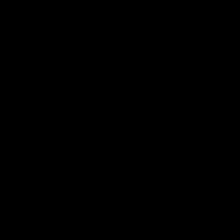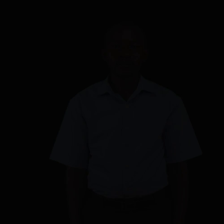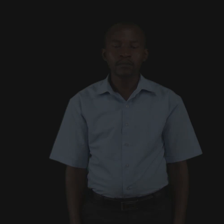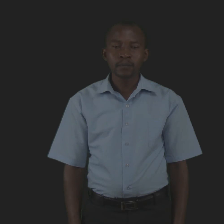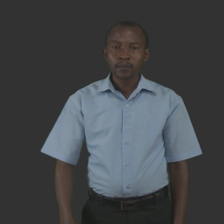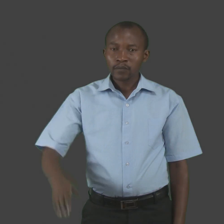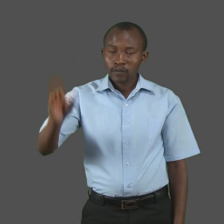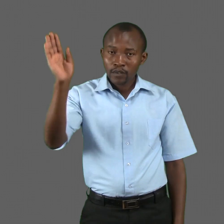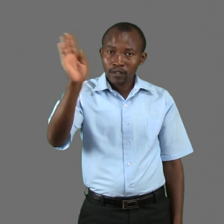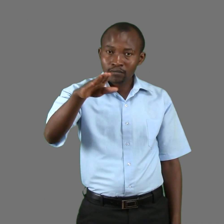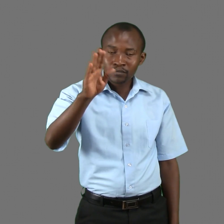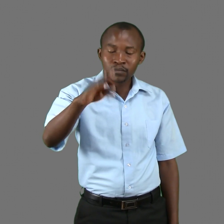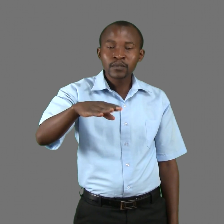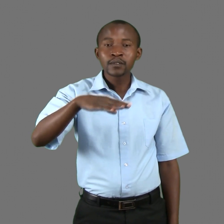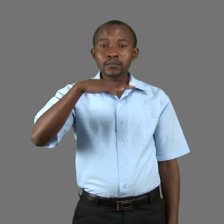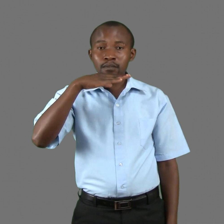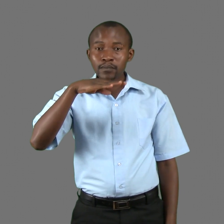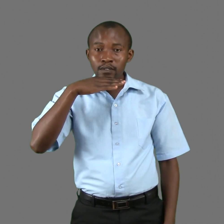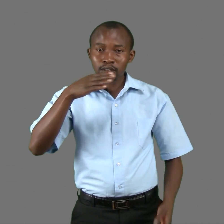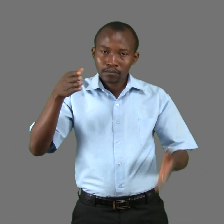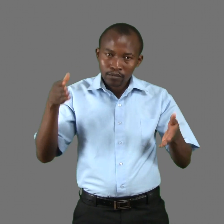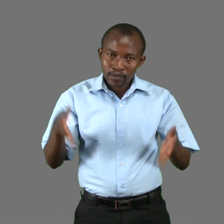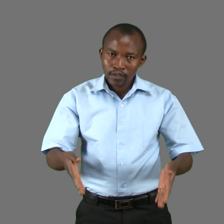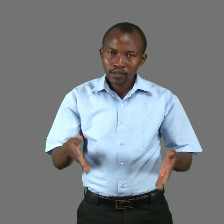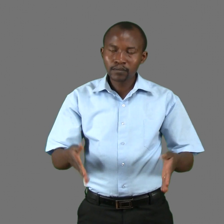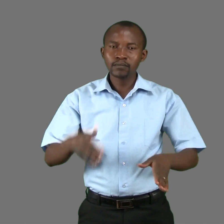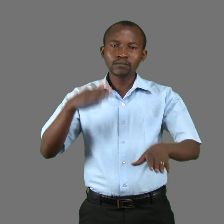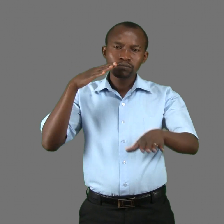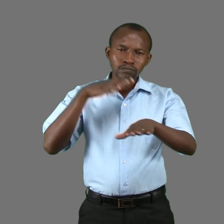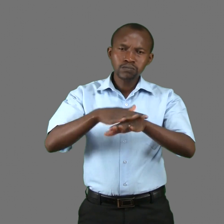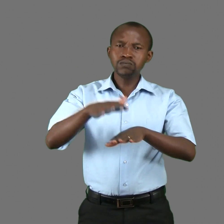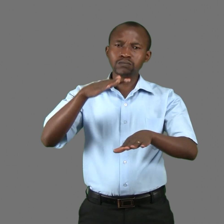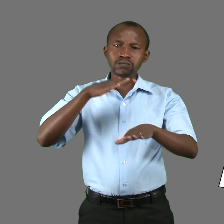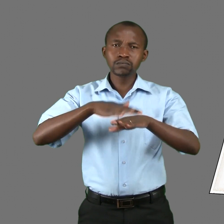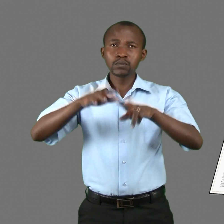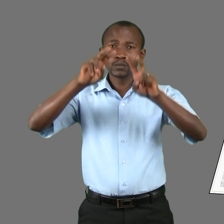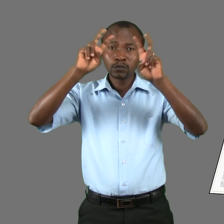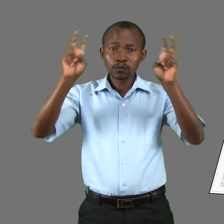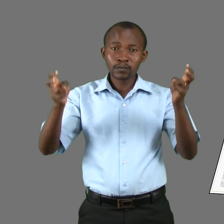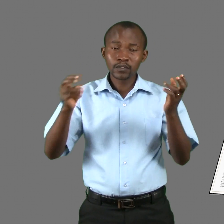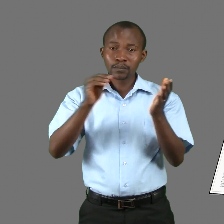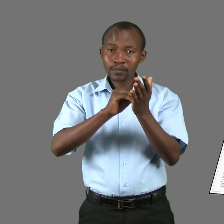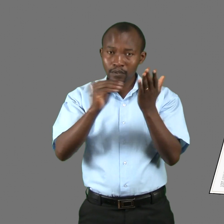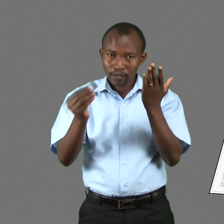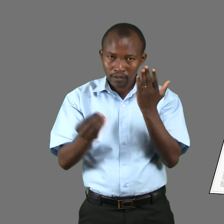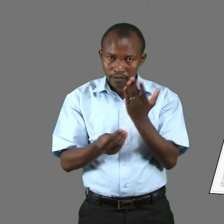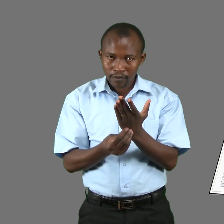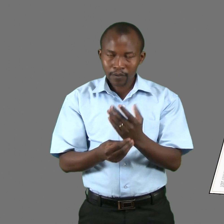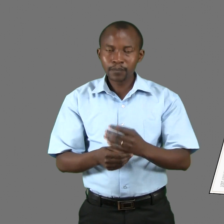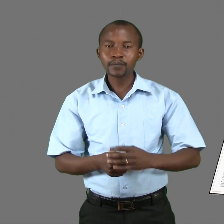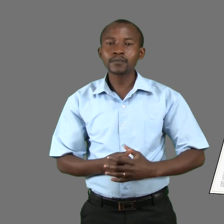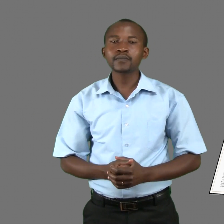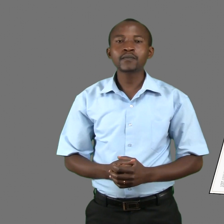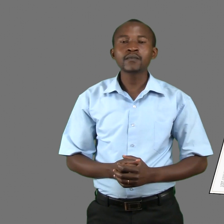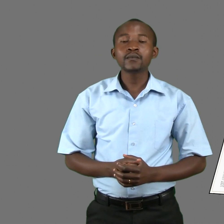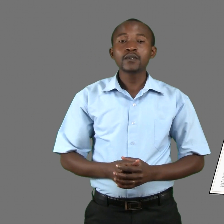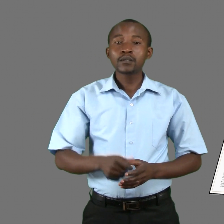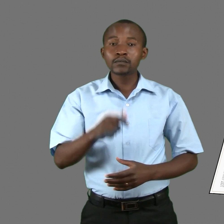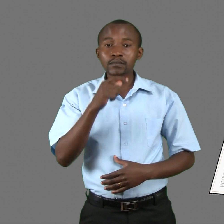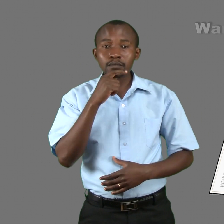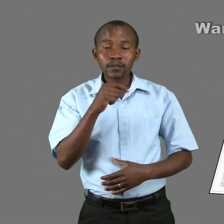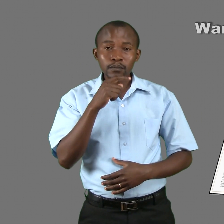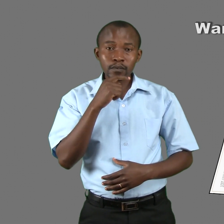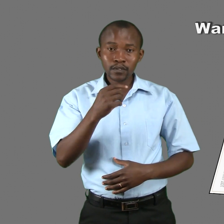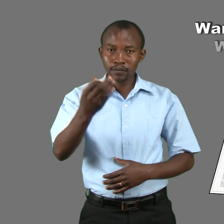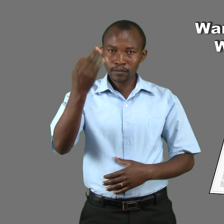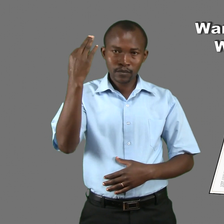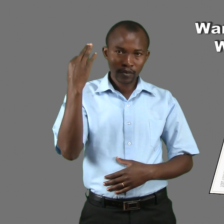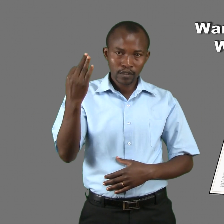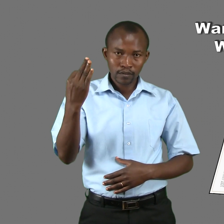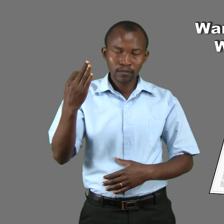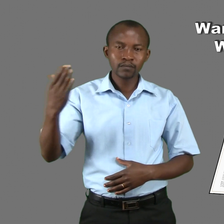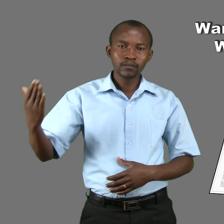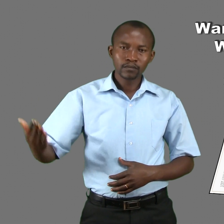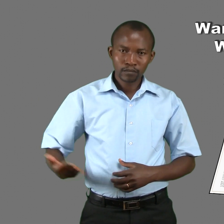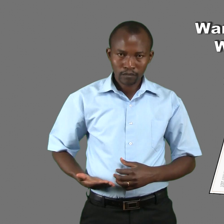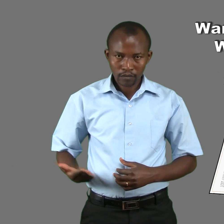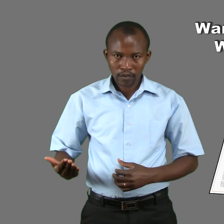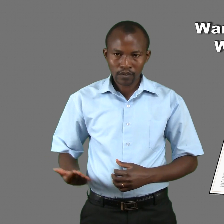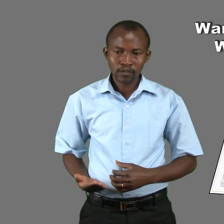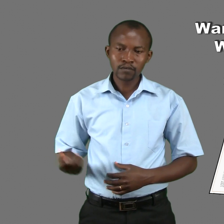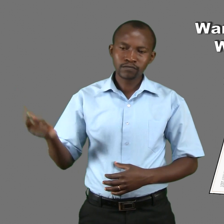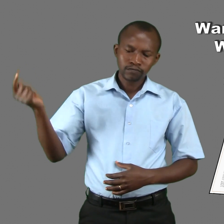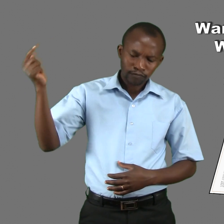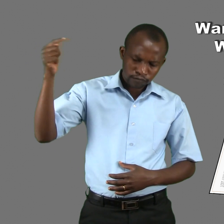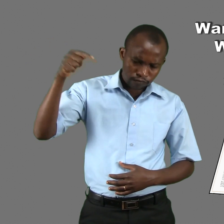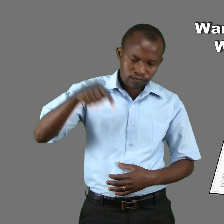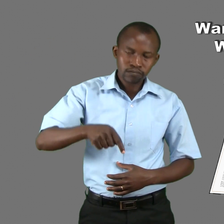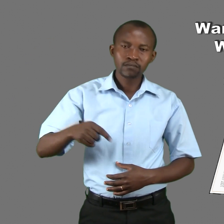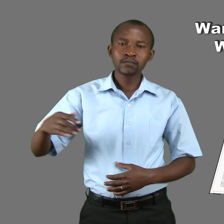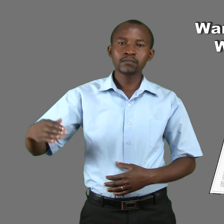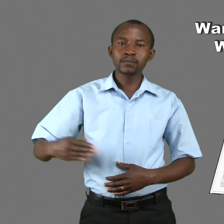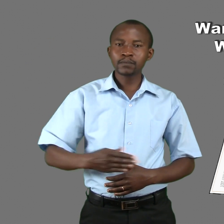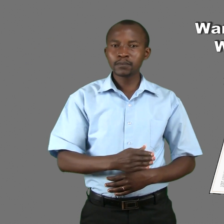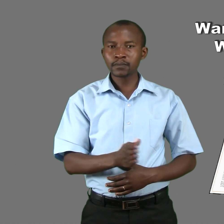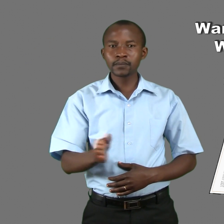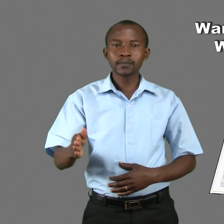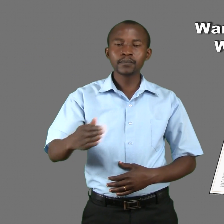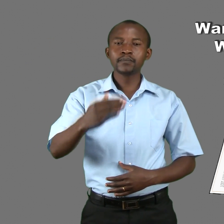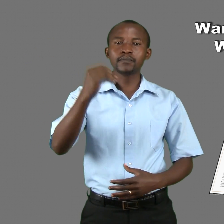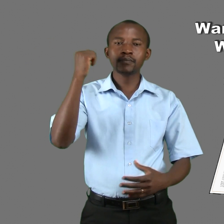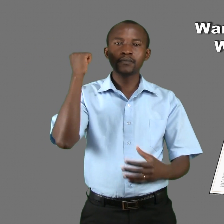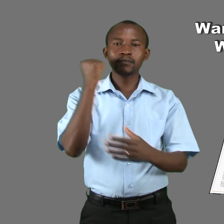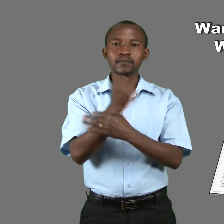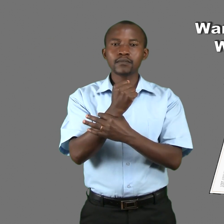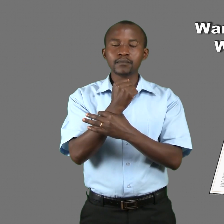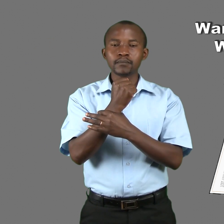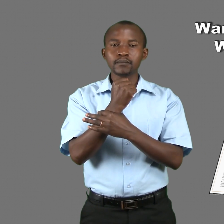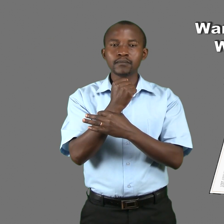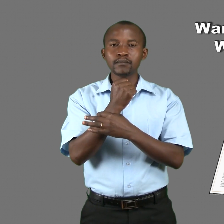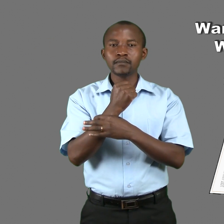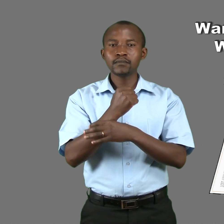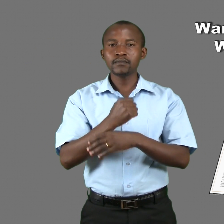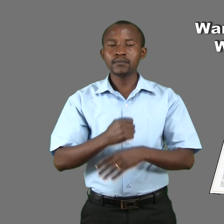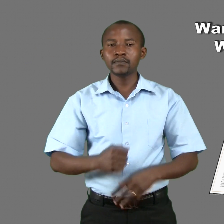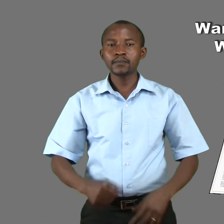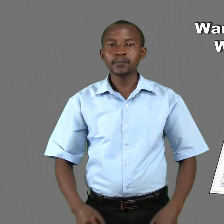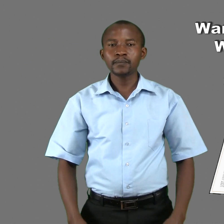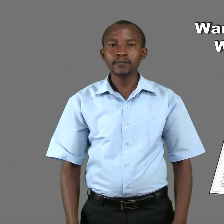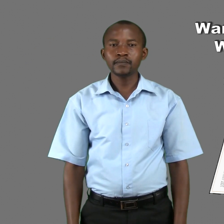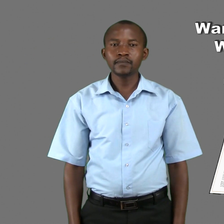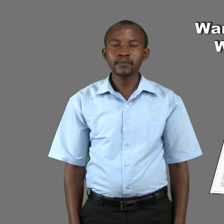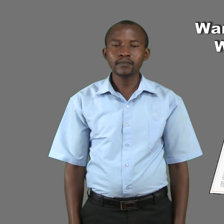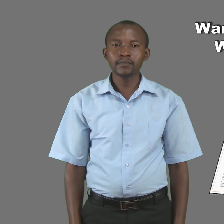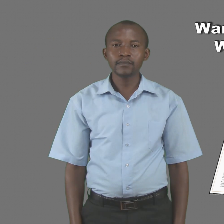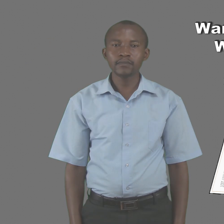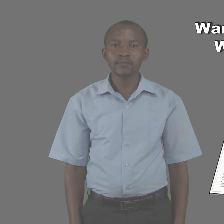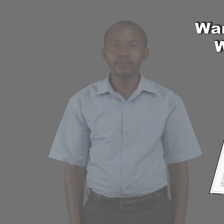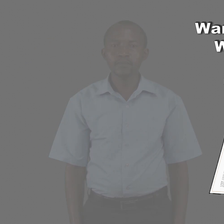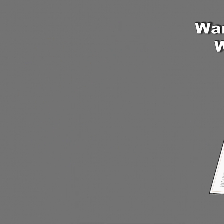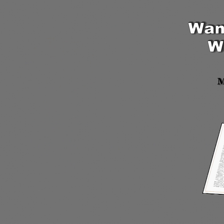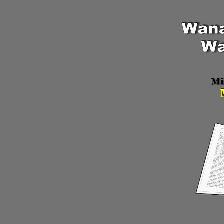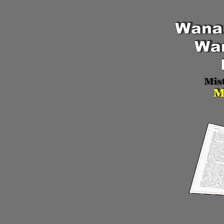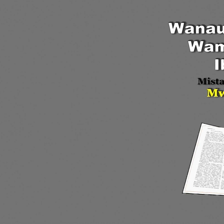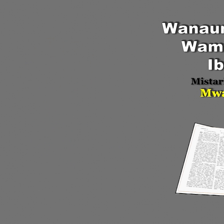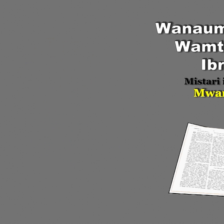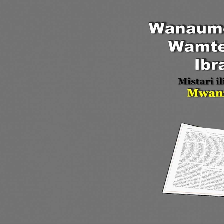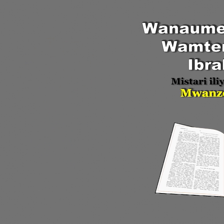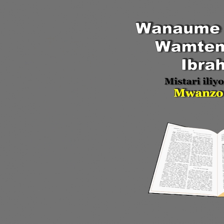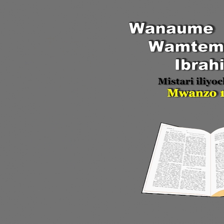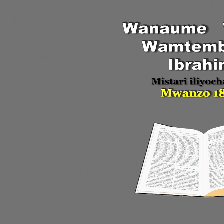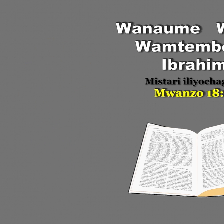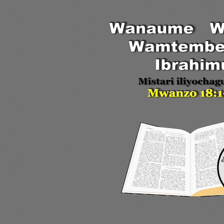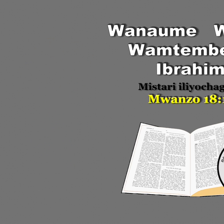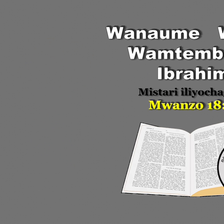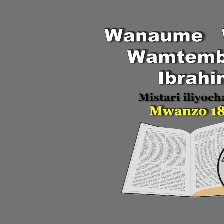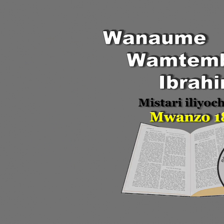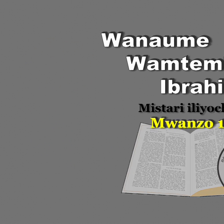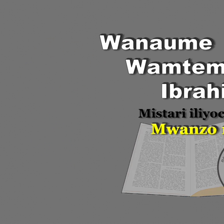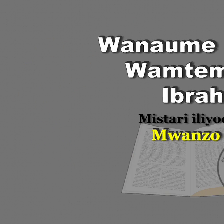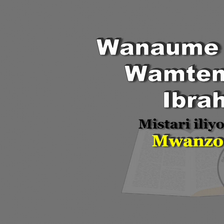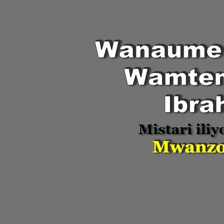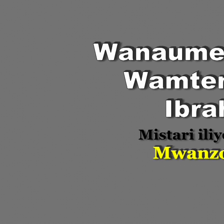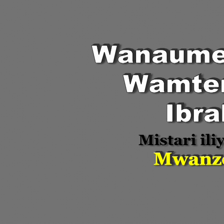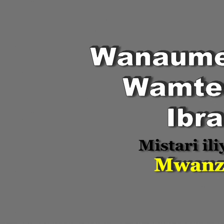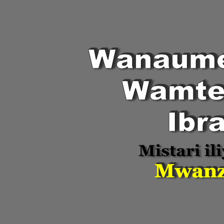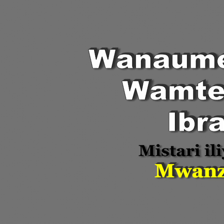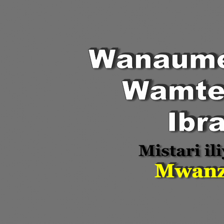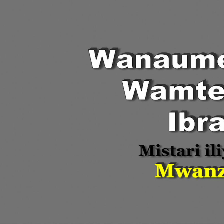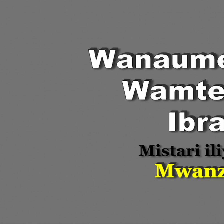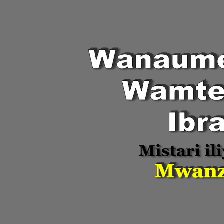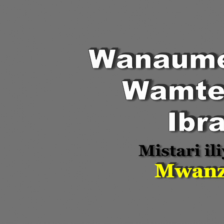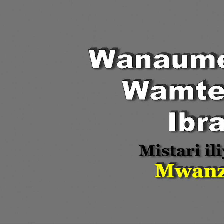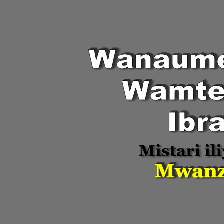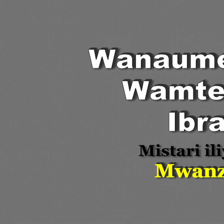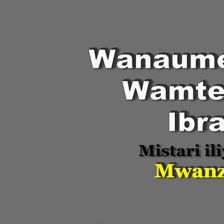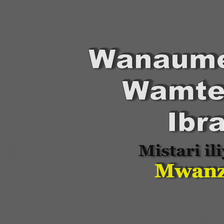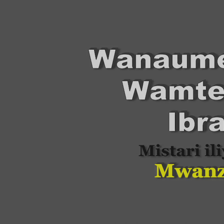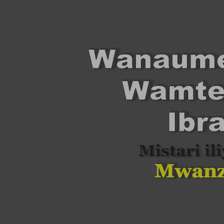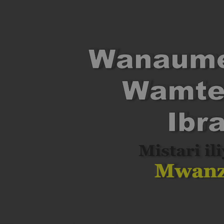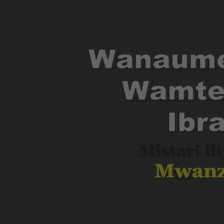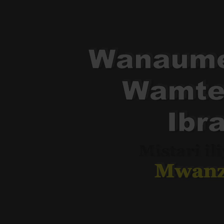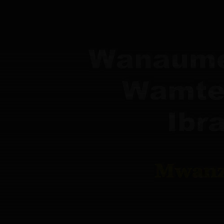Three men visit Abraham